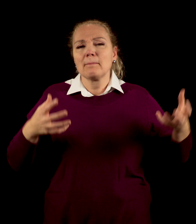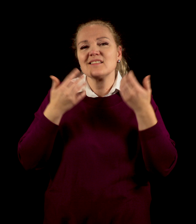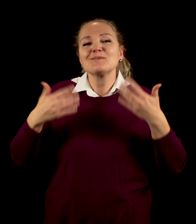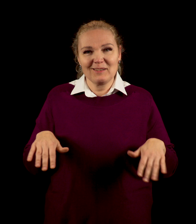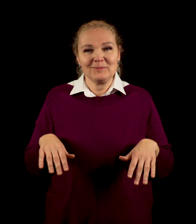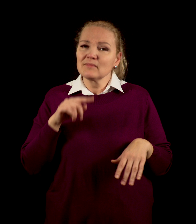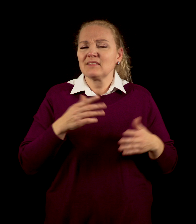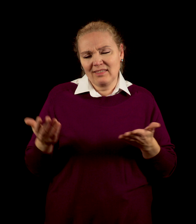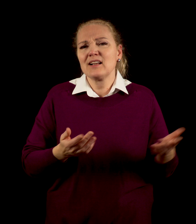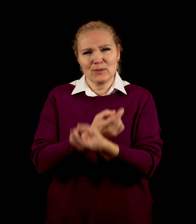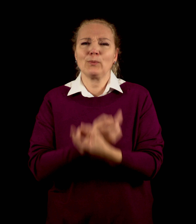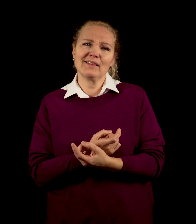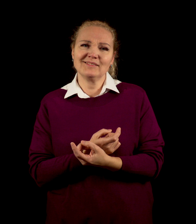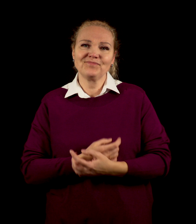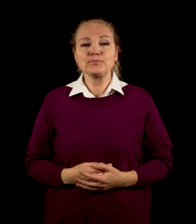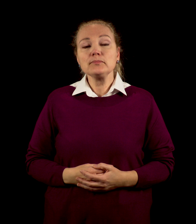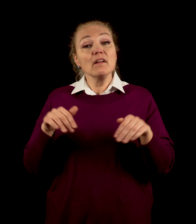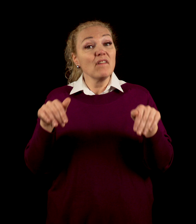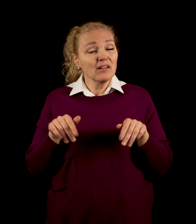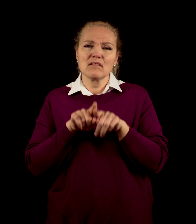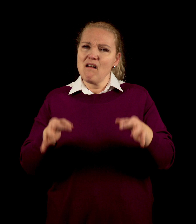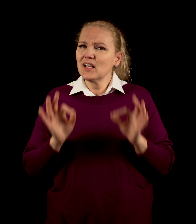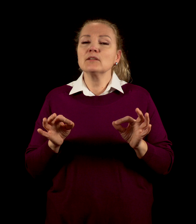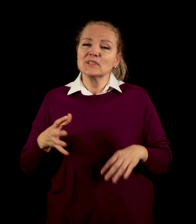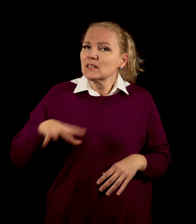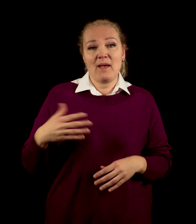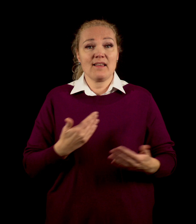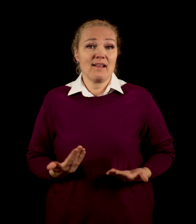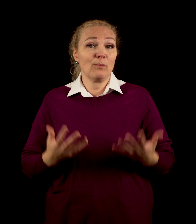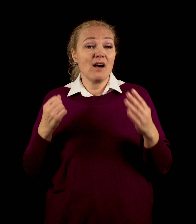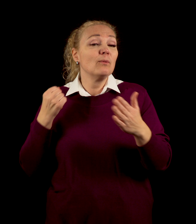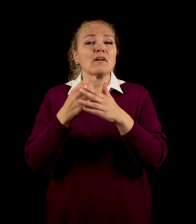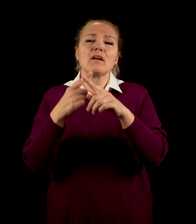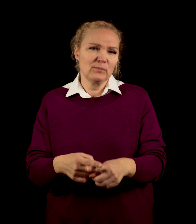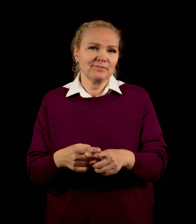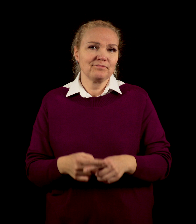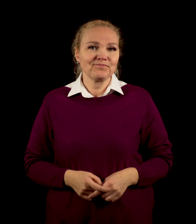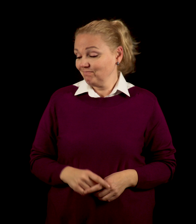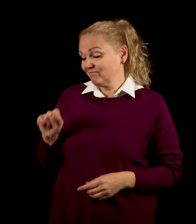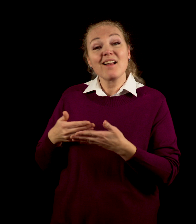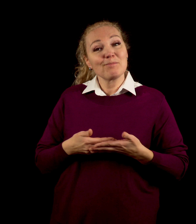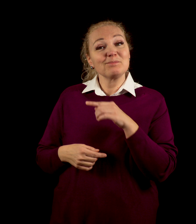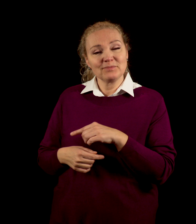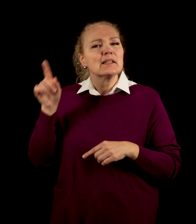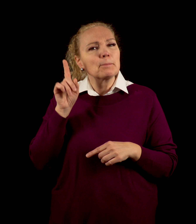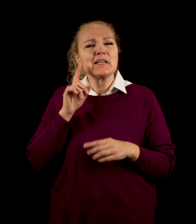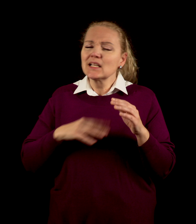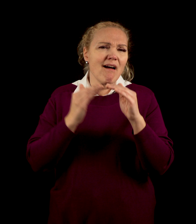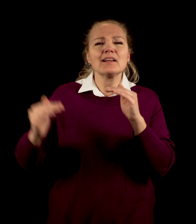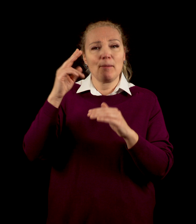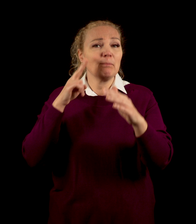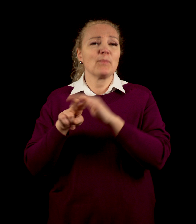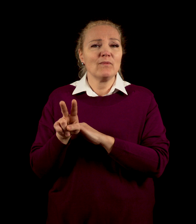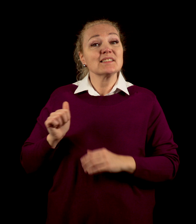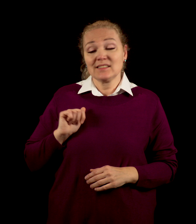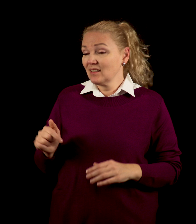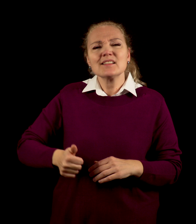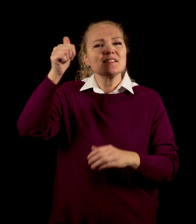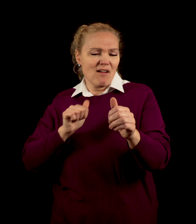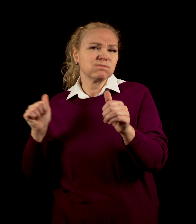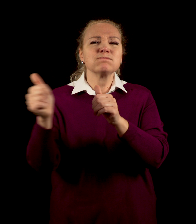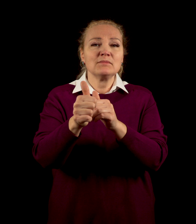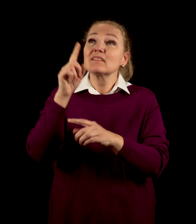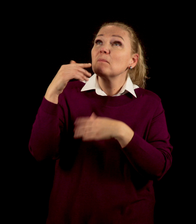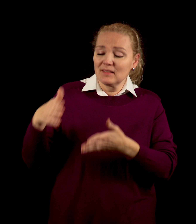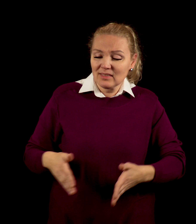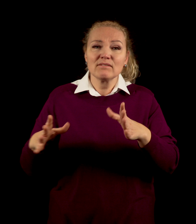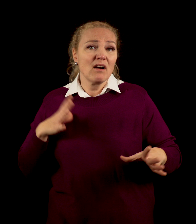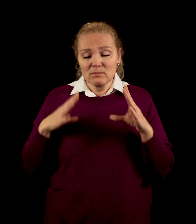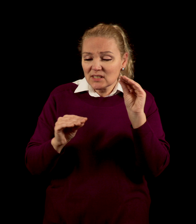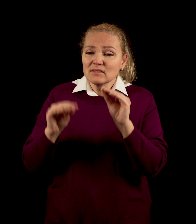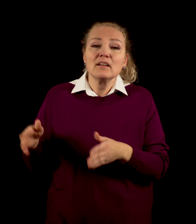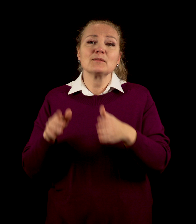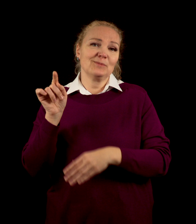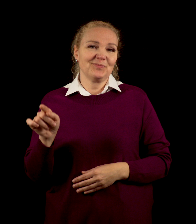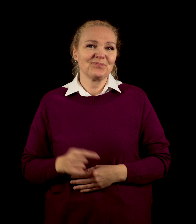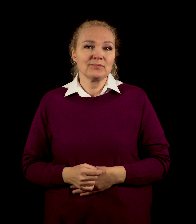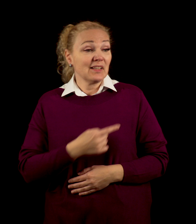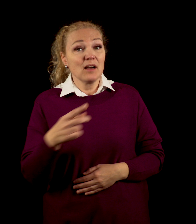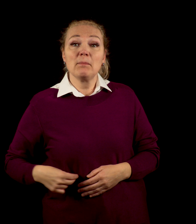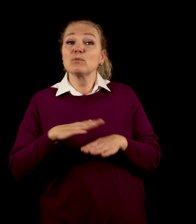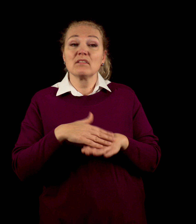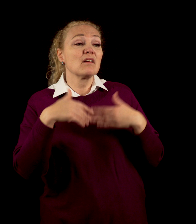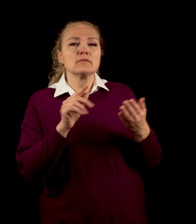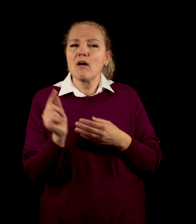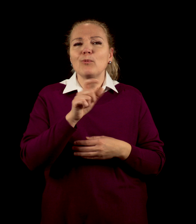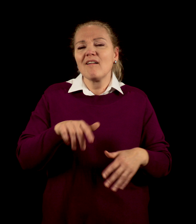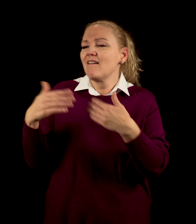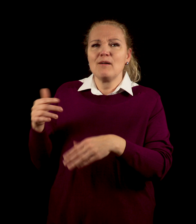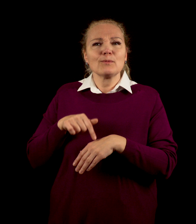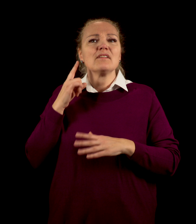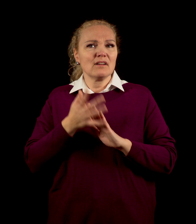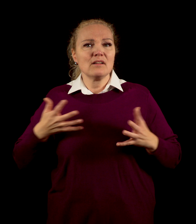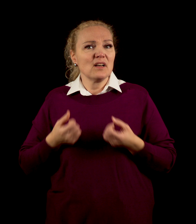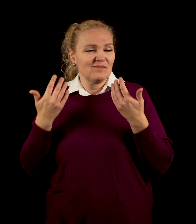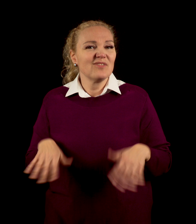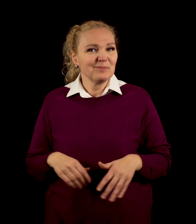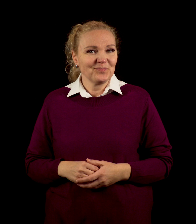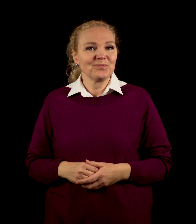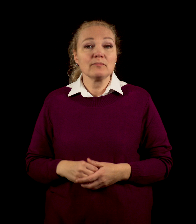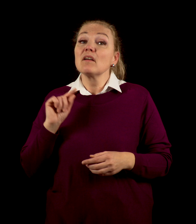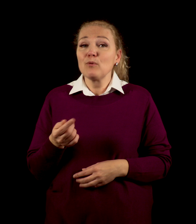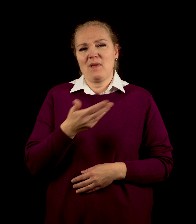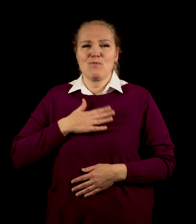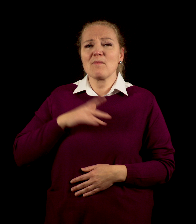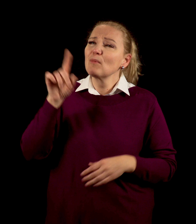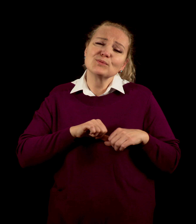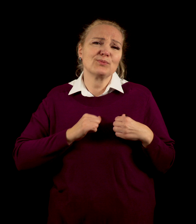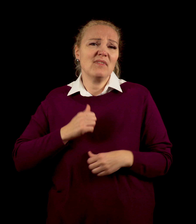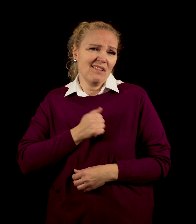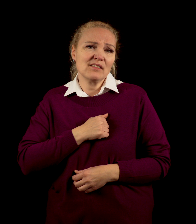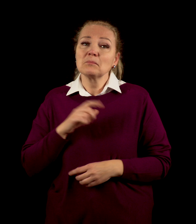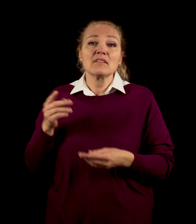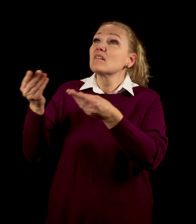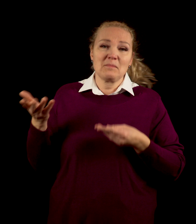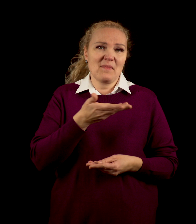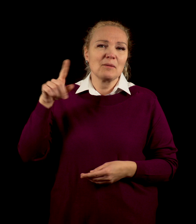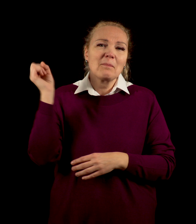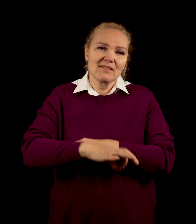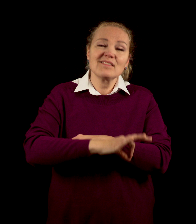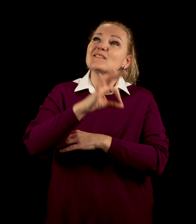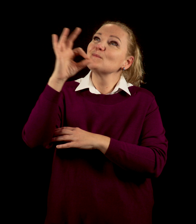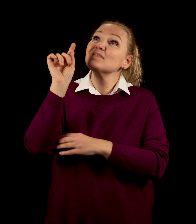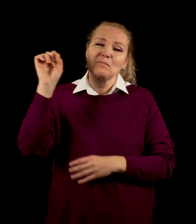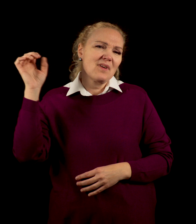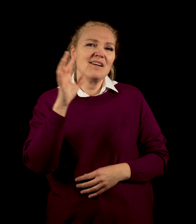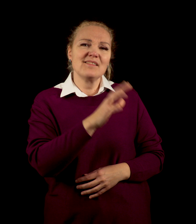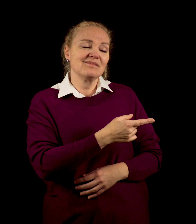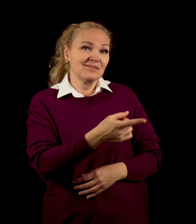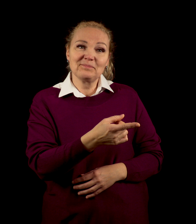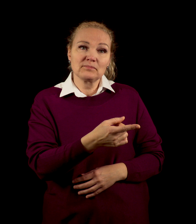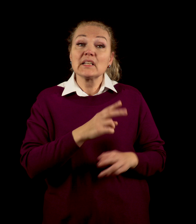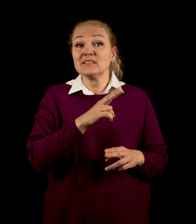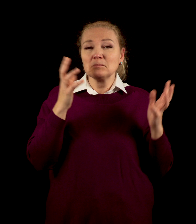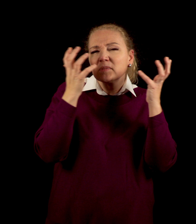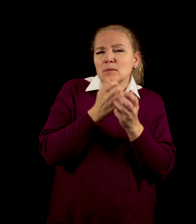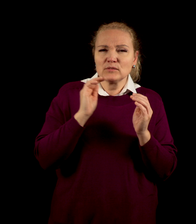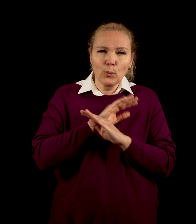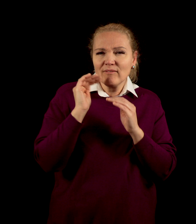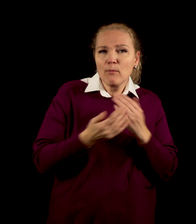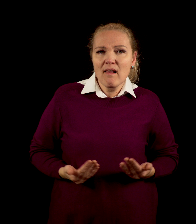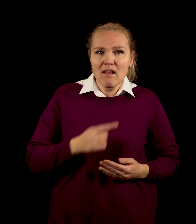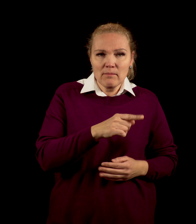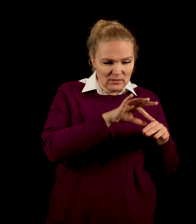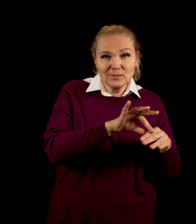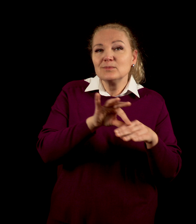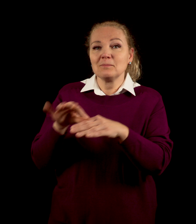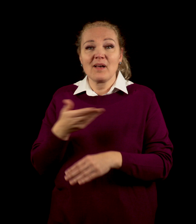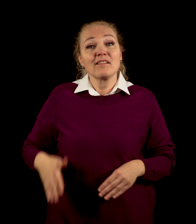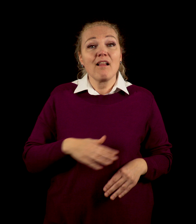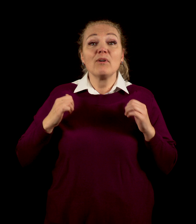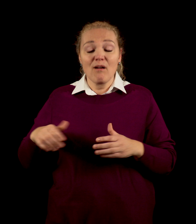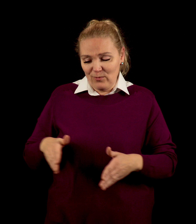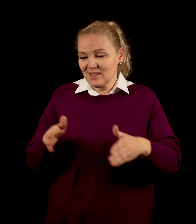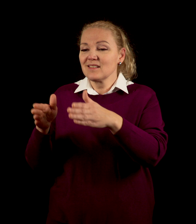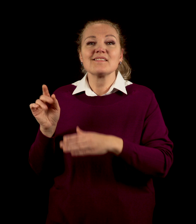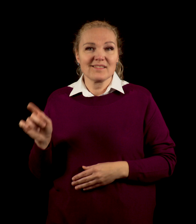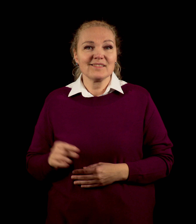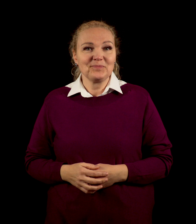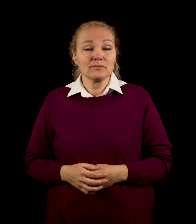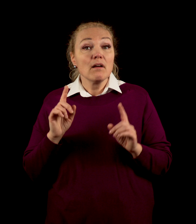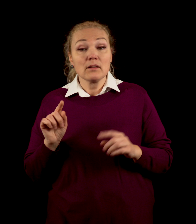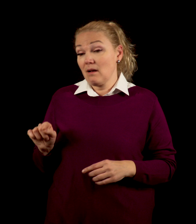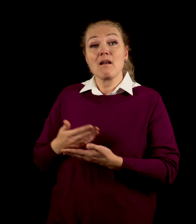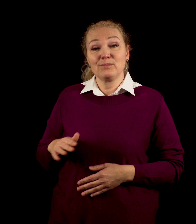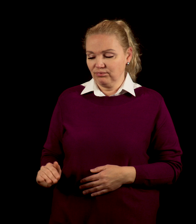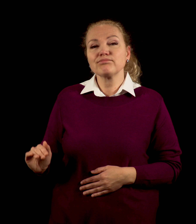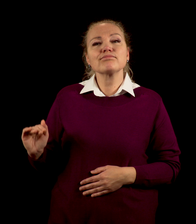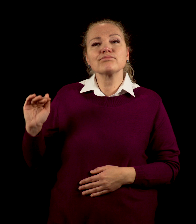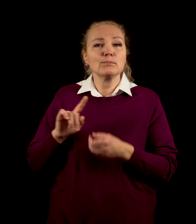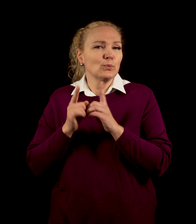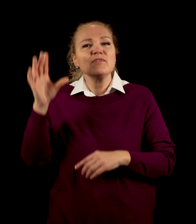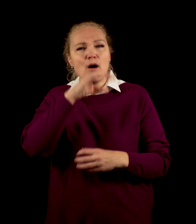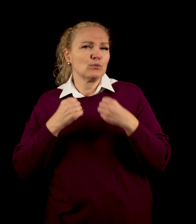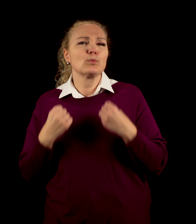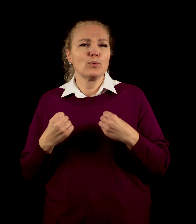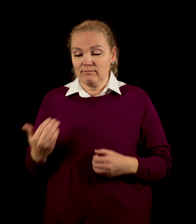And you, child, will be called a prophet of the Most High; for you will go on before the Lord to prepare the way for Him, to give to His people the knowledge of salvation through the forgiveness of their sins, because of the tender mercy of our God, by which the Dawn will visit us from on high, to shine on those who live in darkness and in the shadow of death, to guide our feet into the path of peace.”